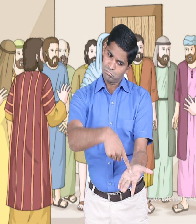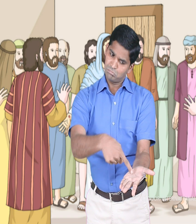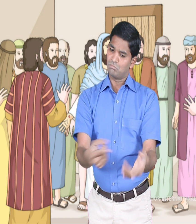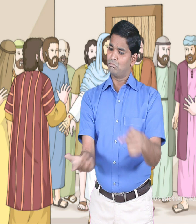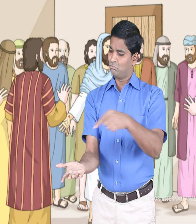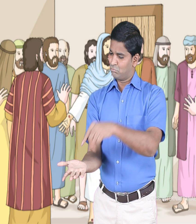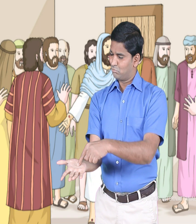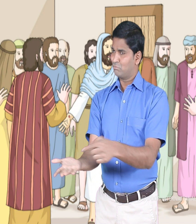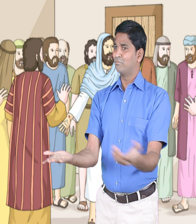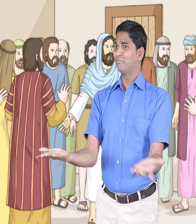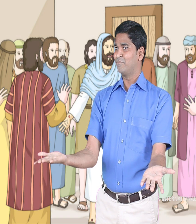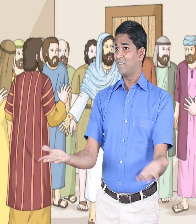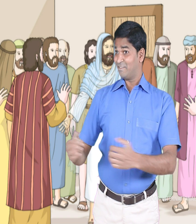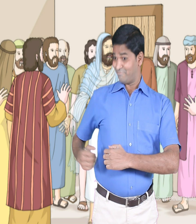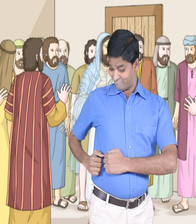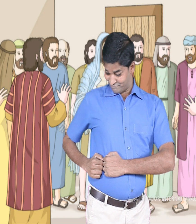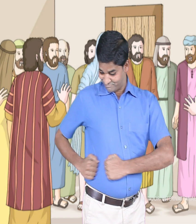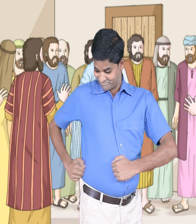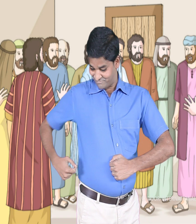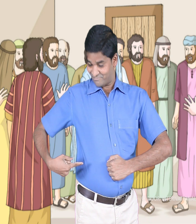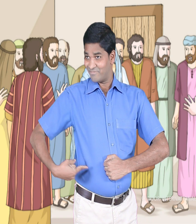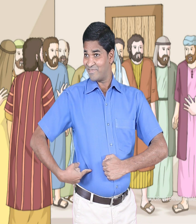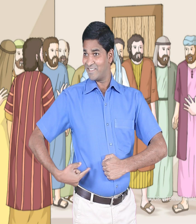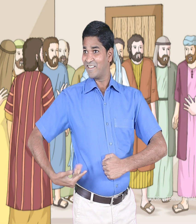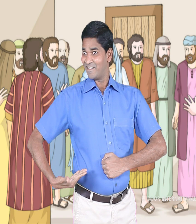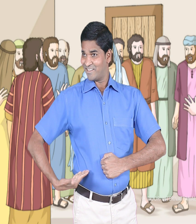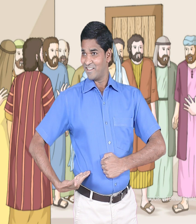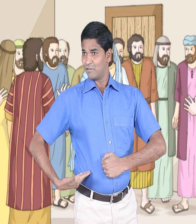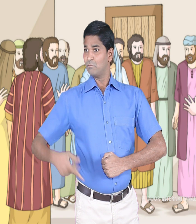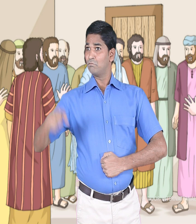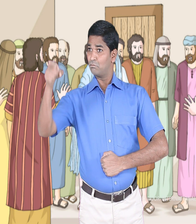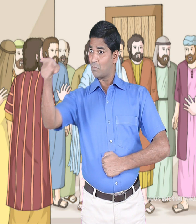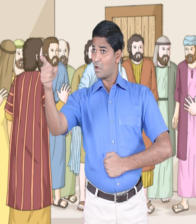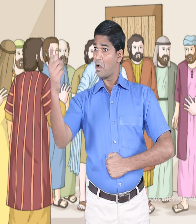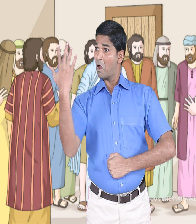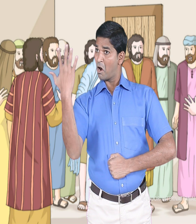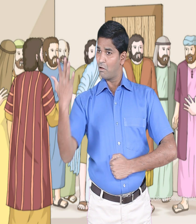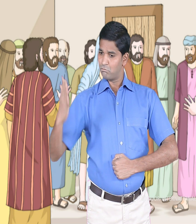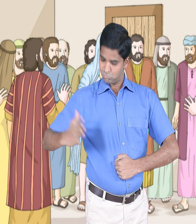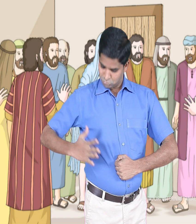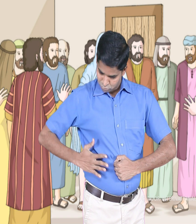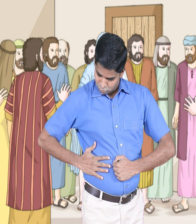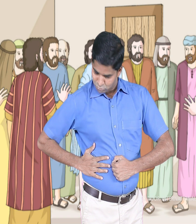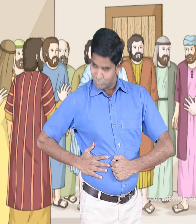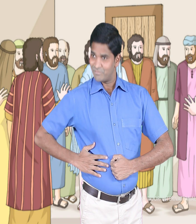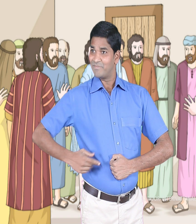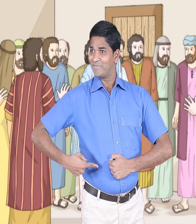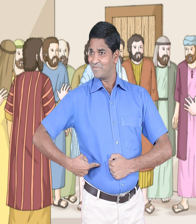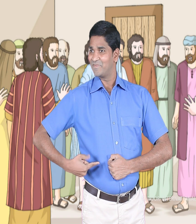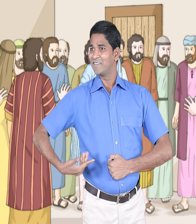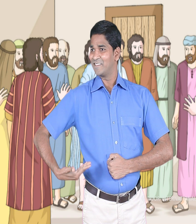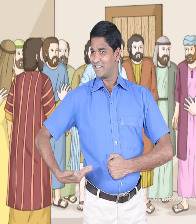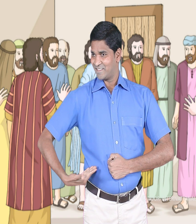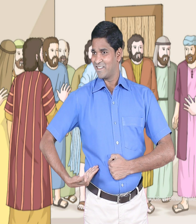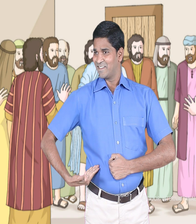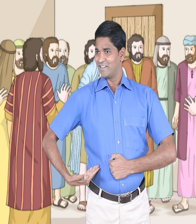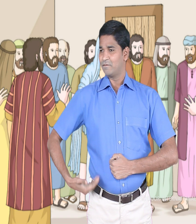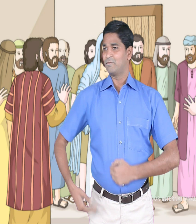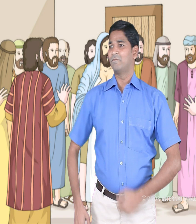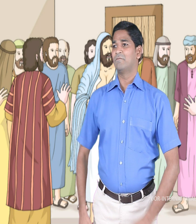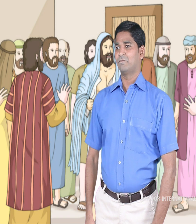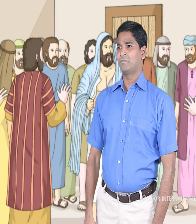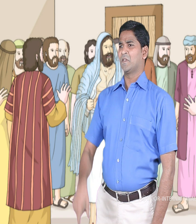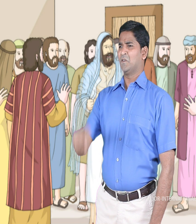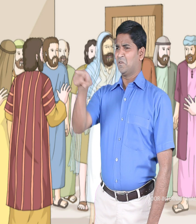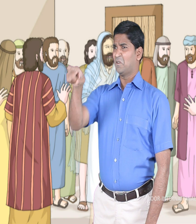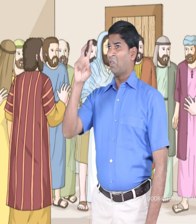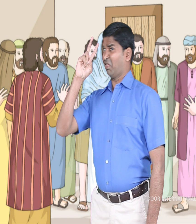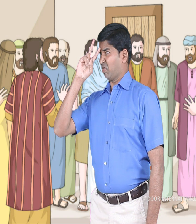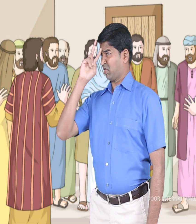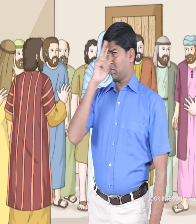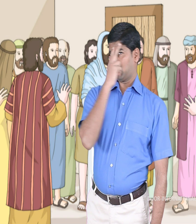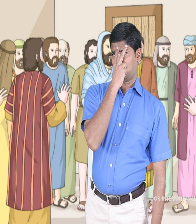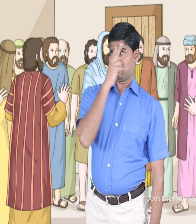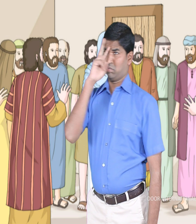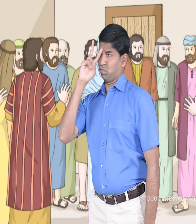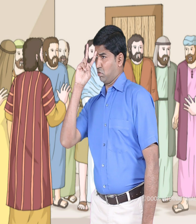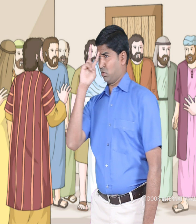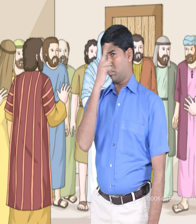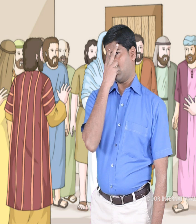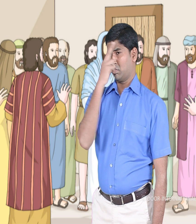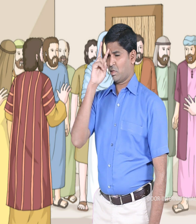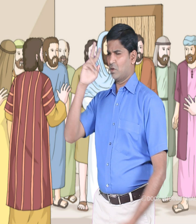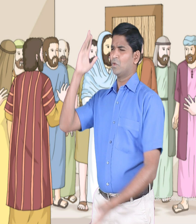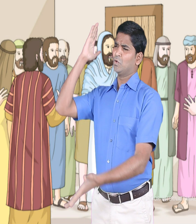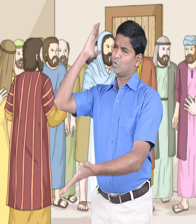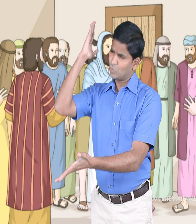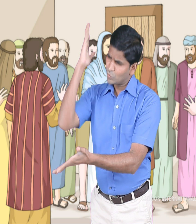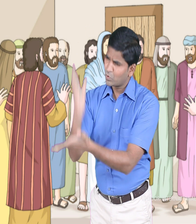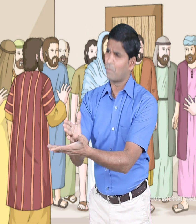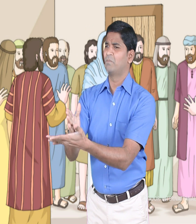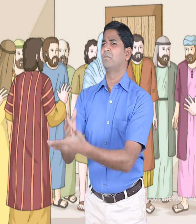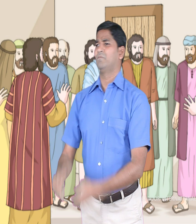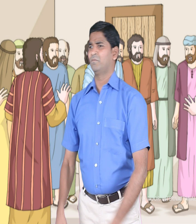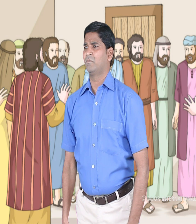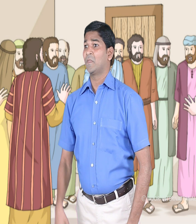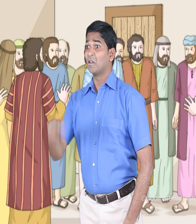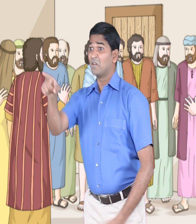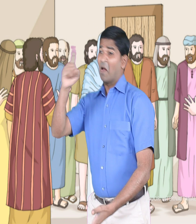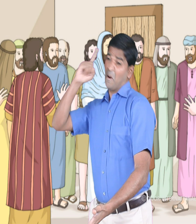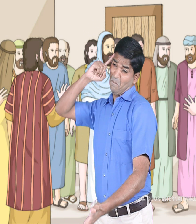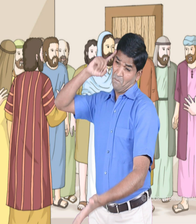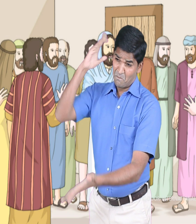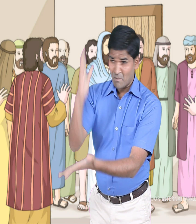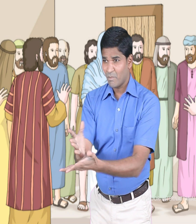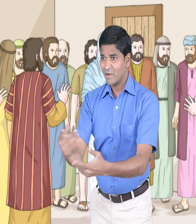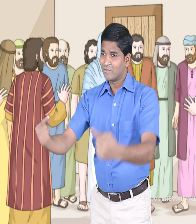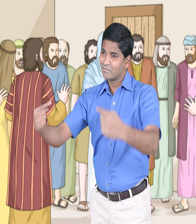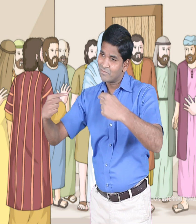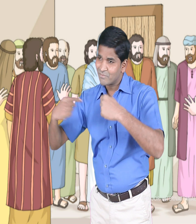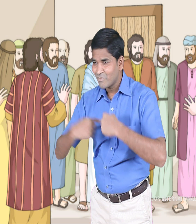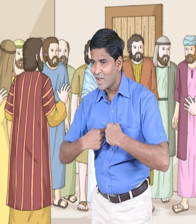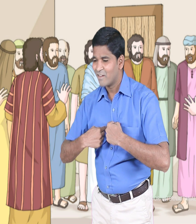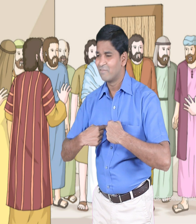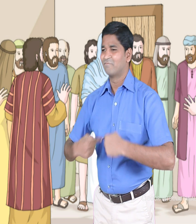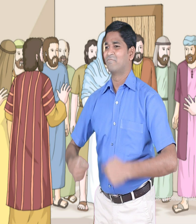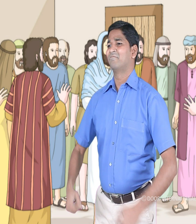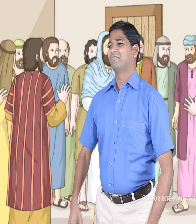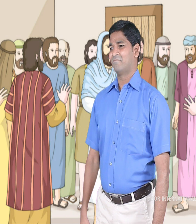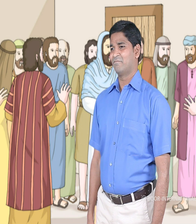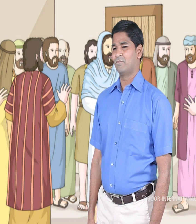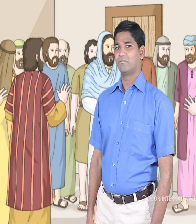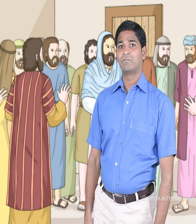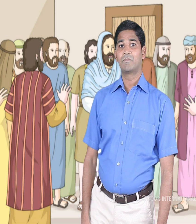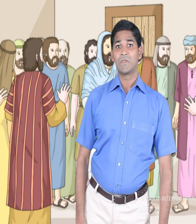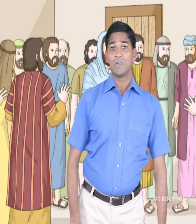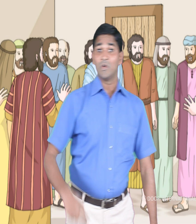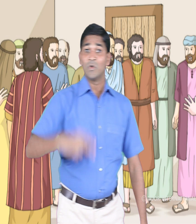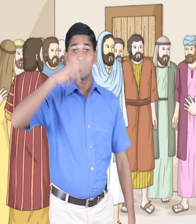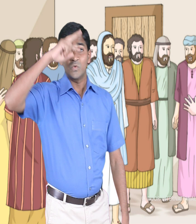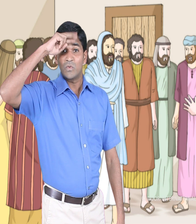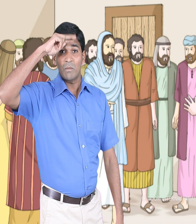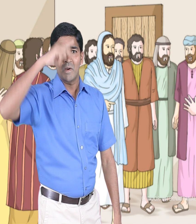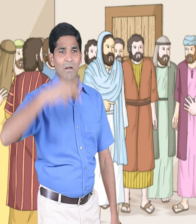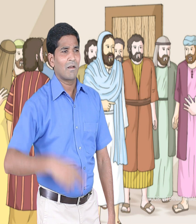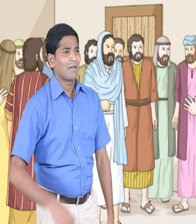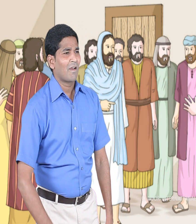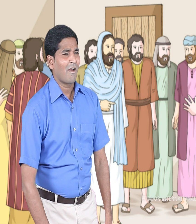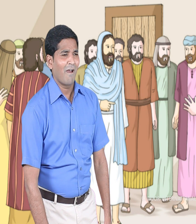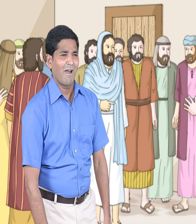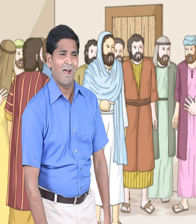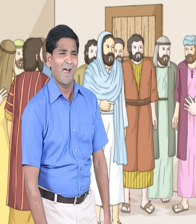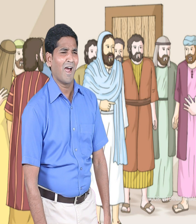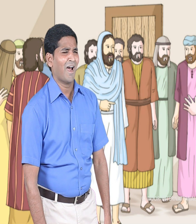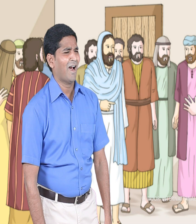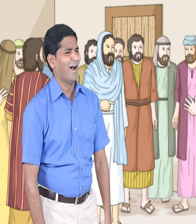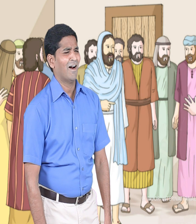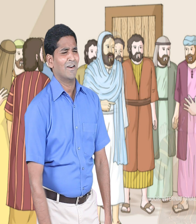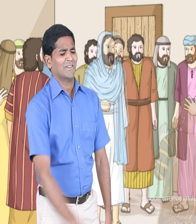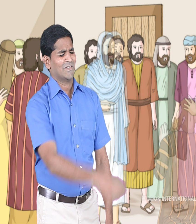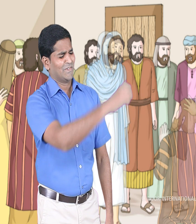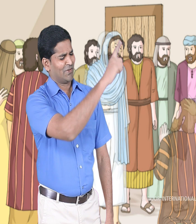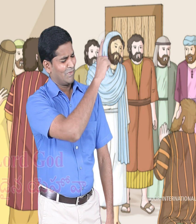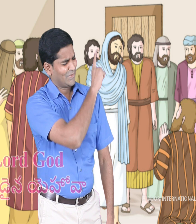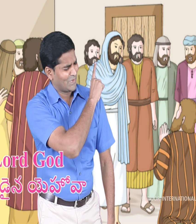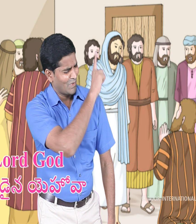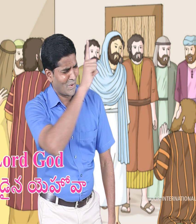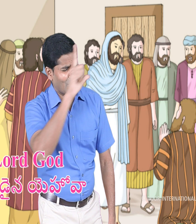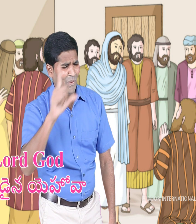Reach out your hand and put it into My side. Stop doubting and believe.”